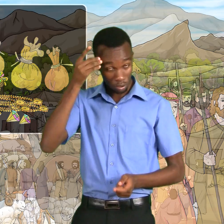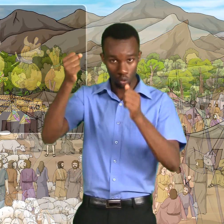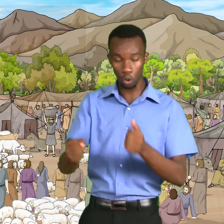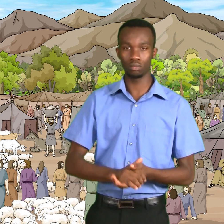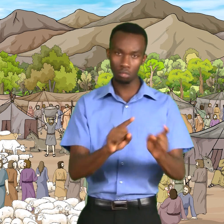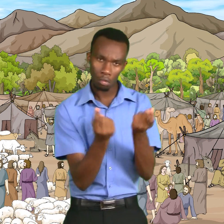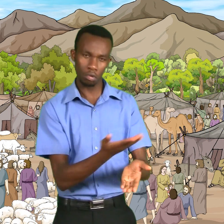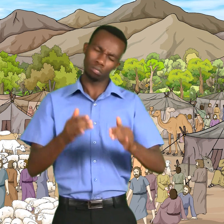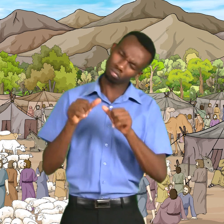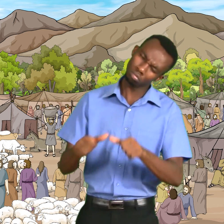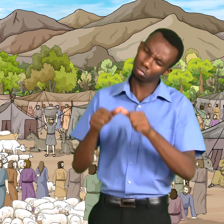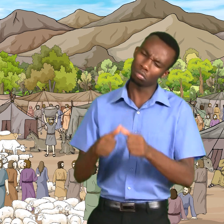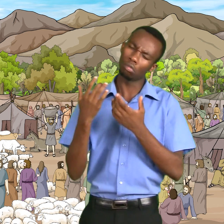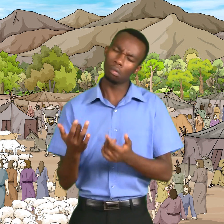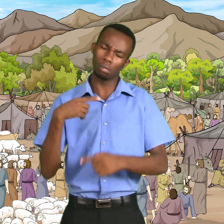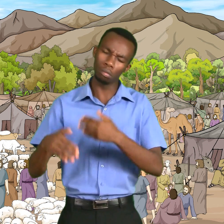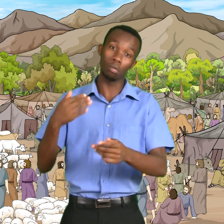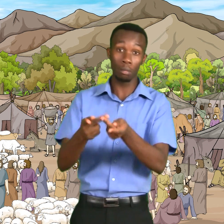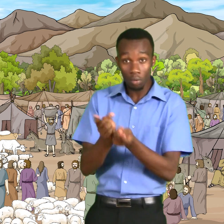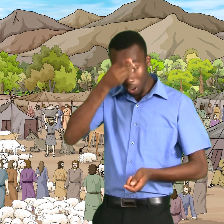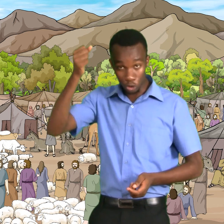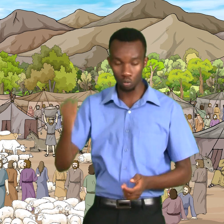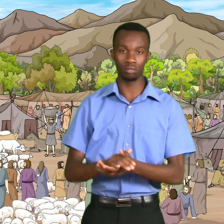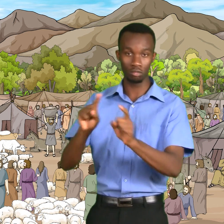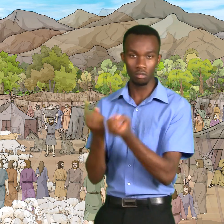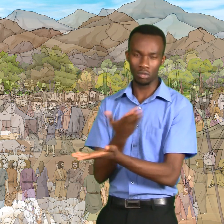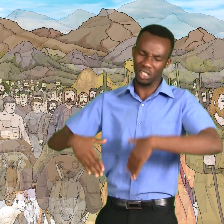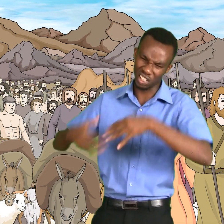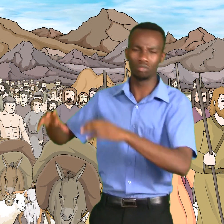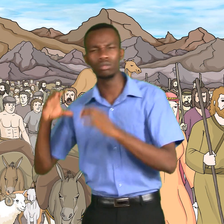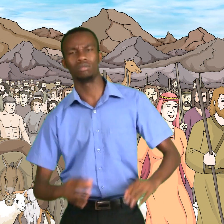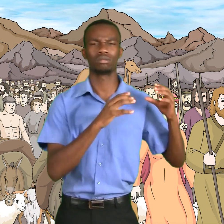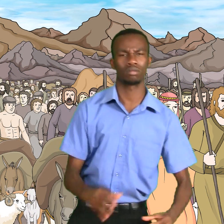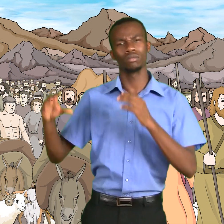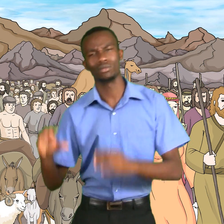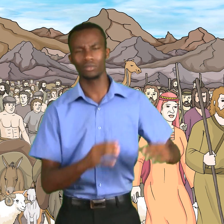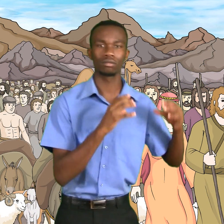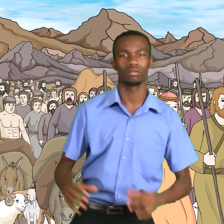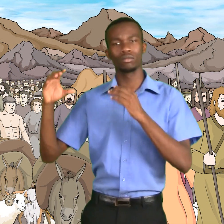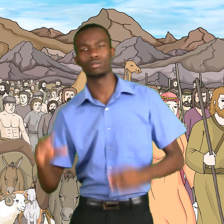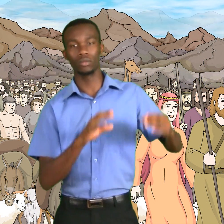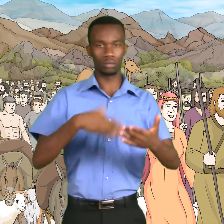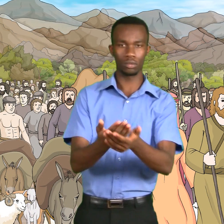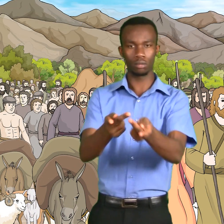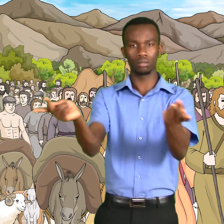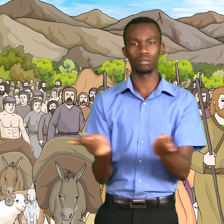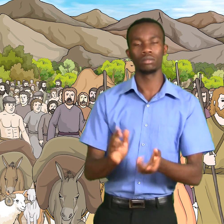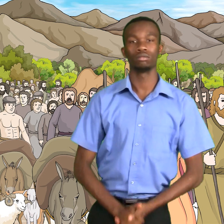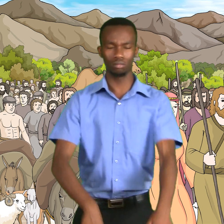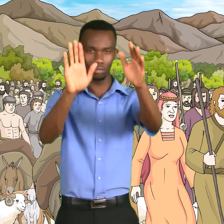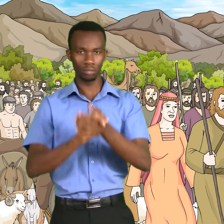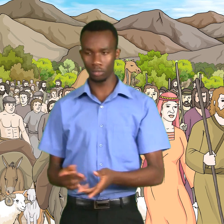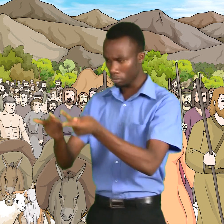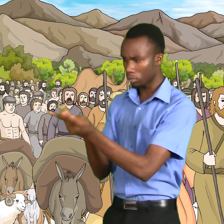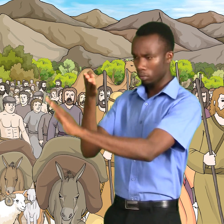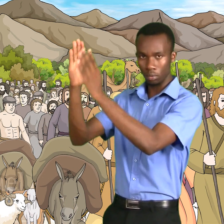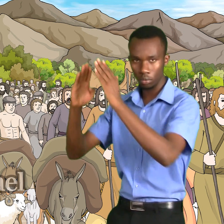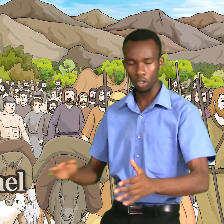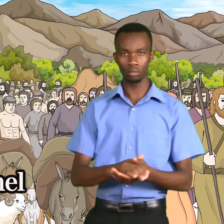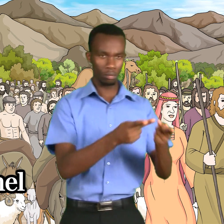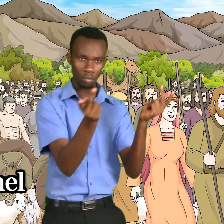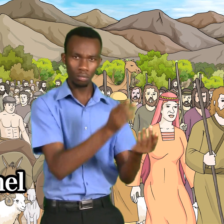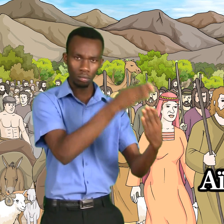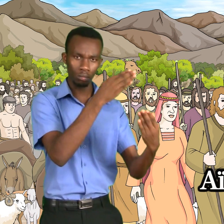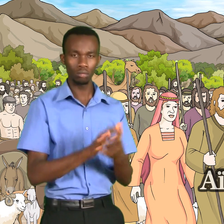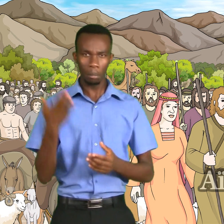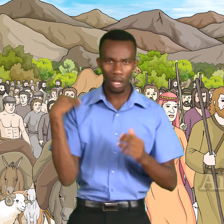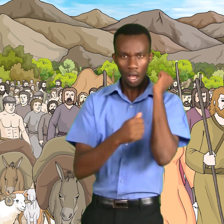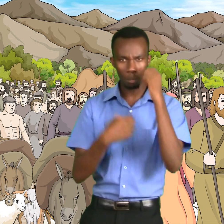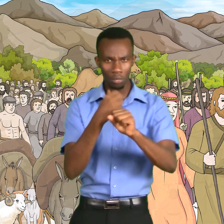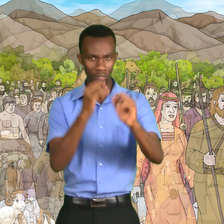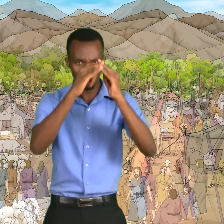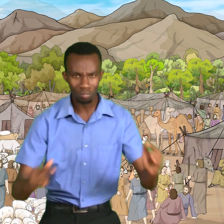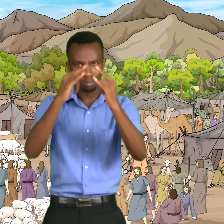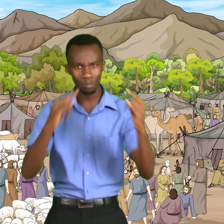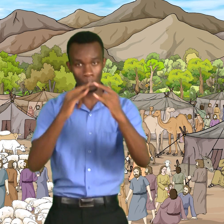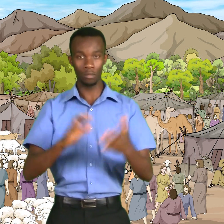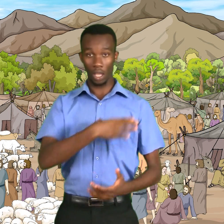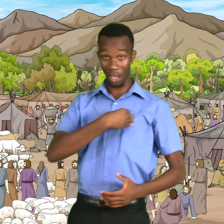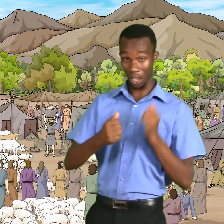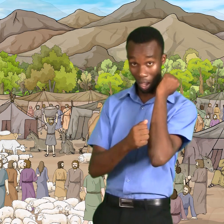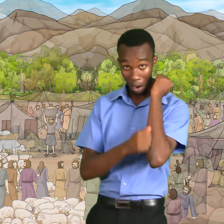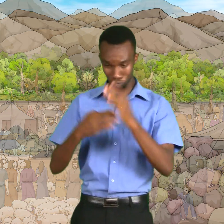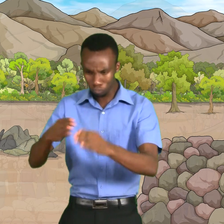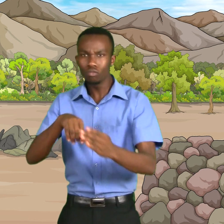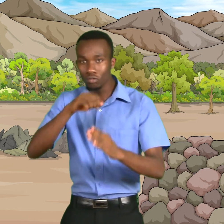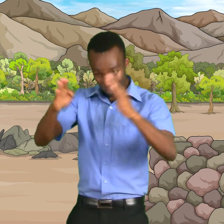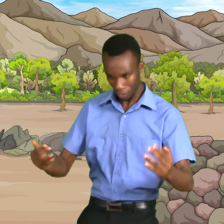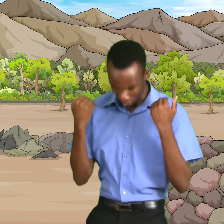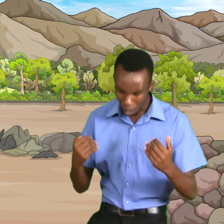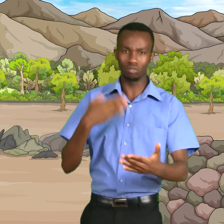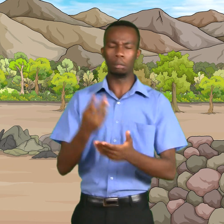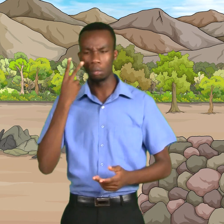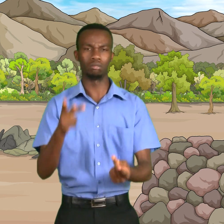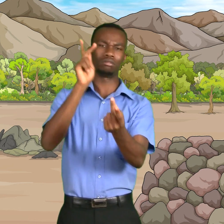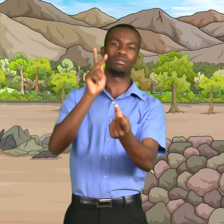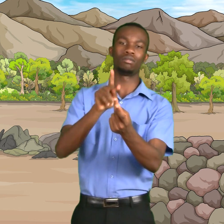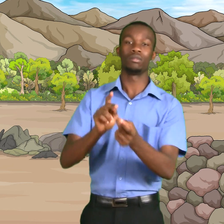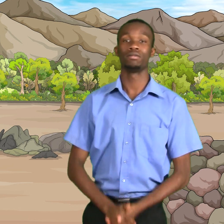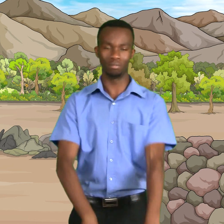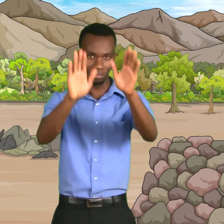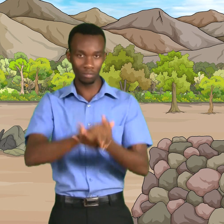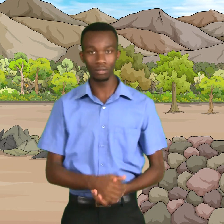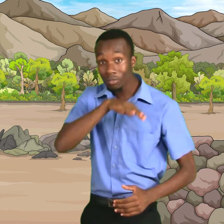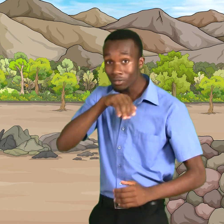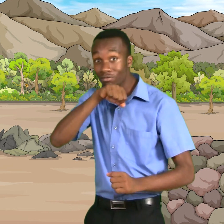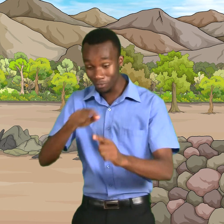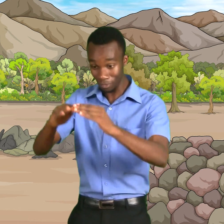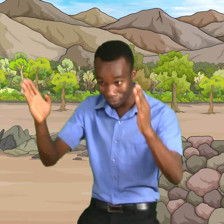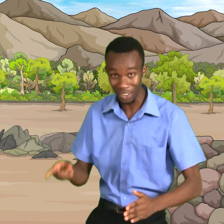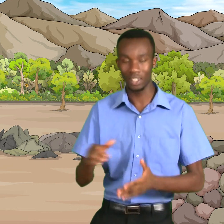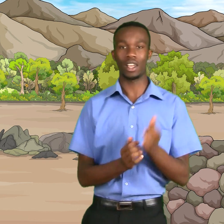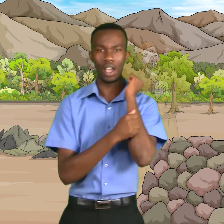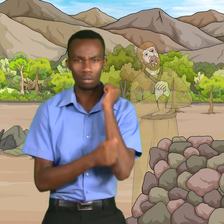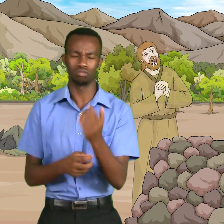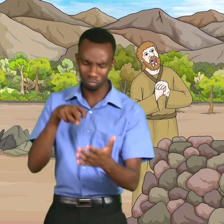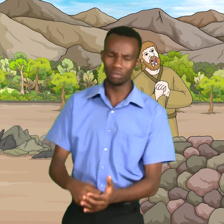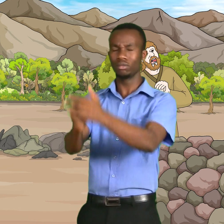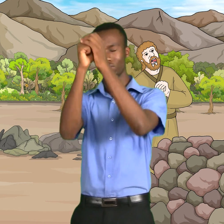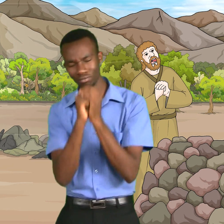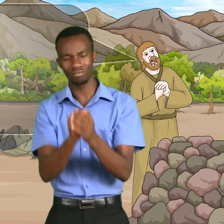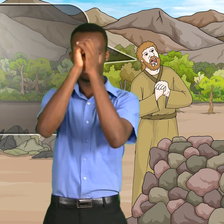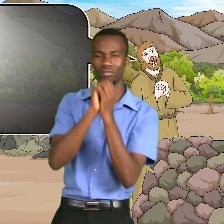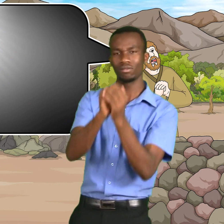From the Negev he journeyed from place to place toward Bethel, until he came to the place between Bethel and Ai where his tent had formerly been pitched, to the site where he had built the altar.